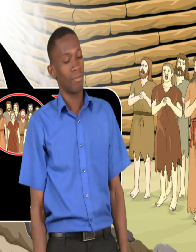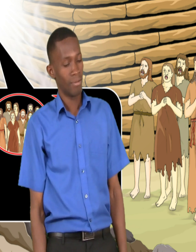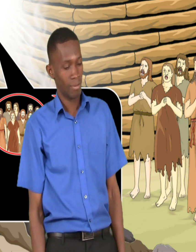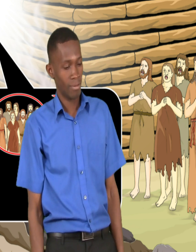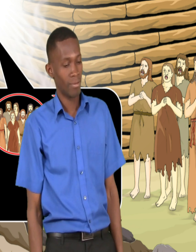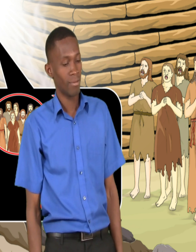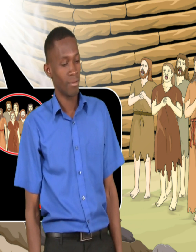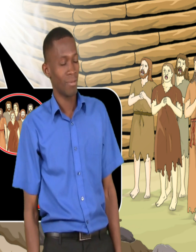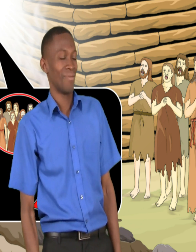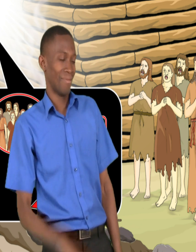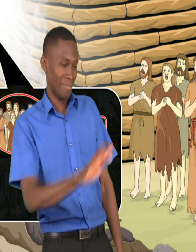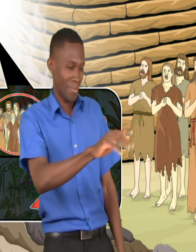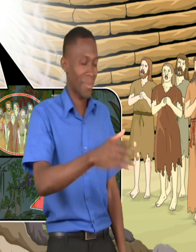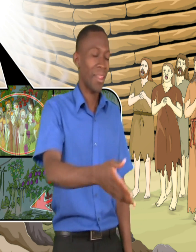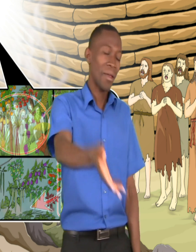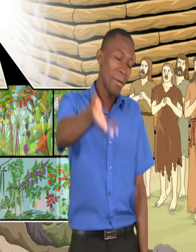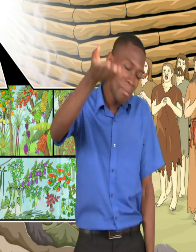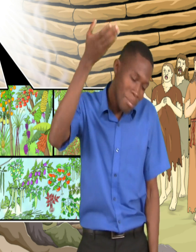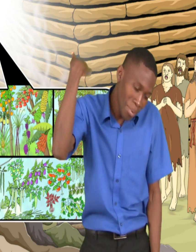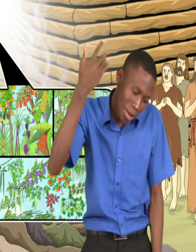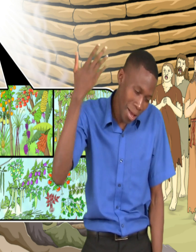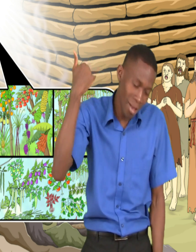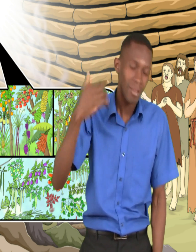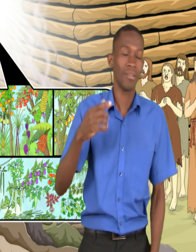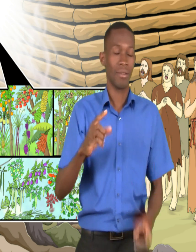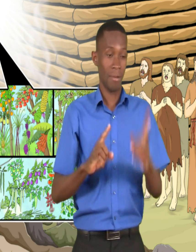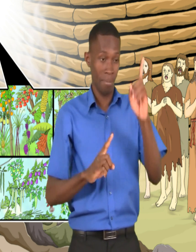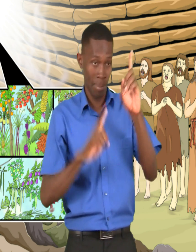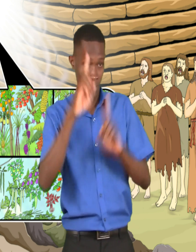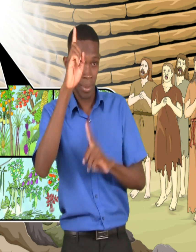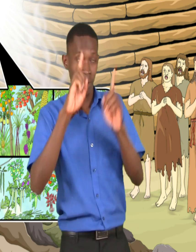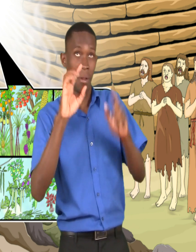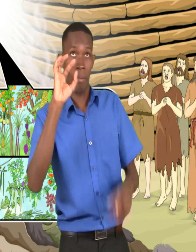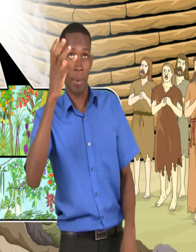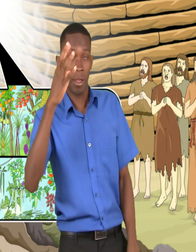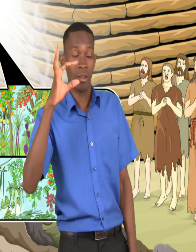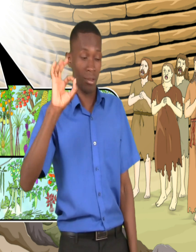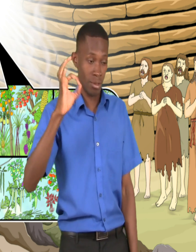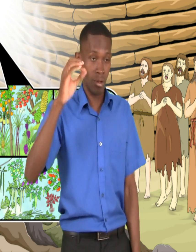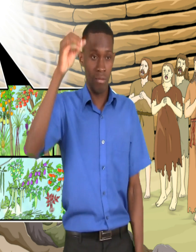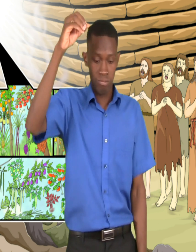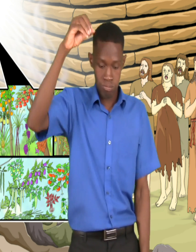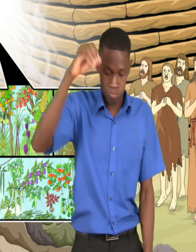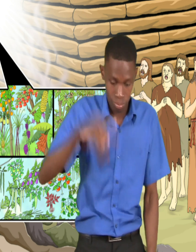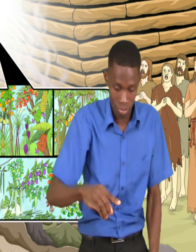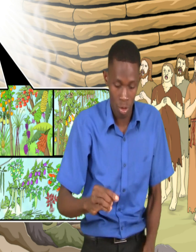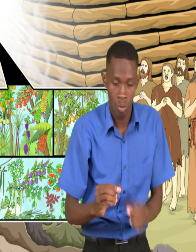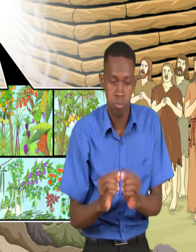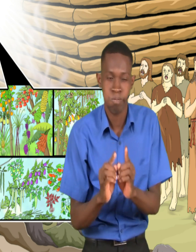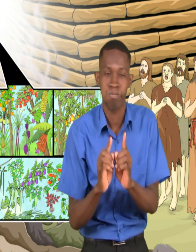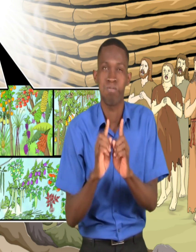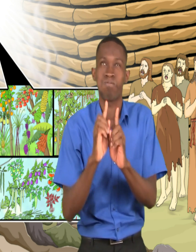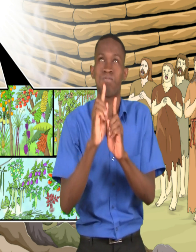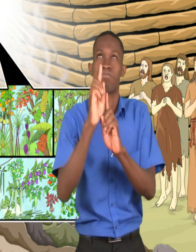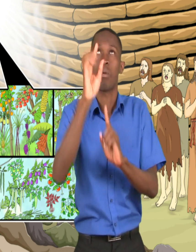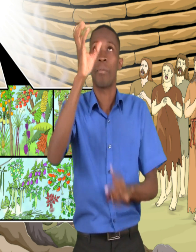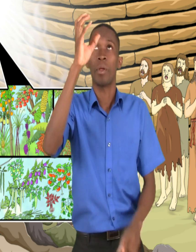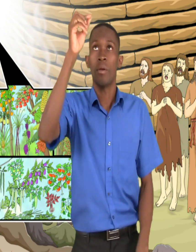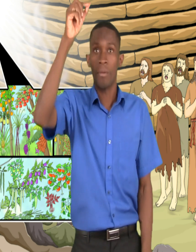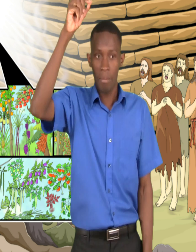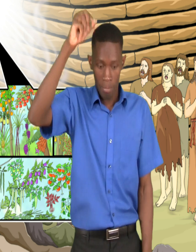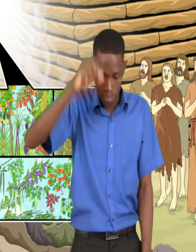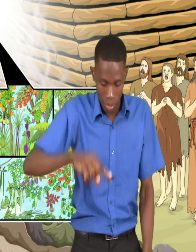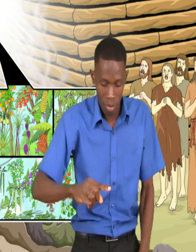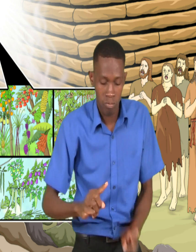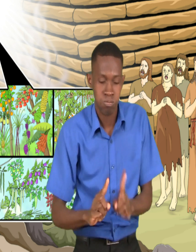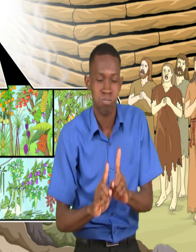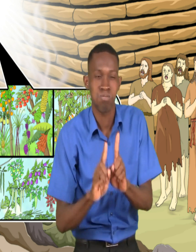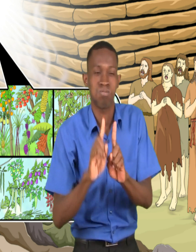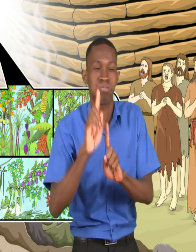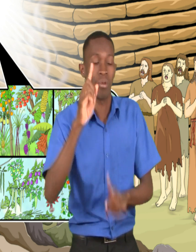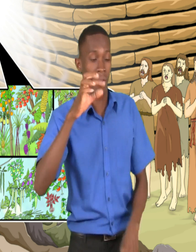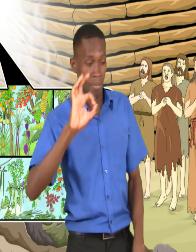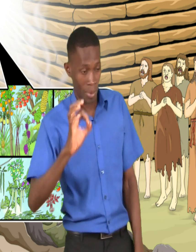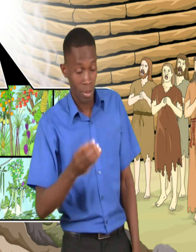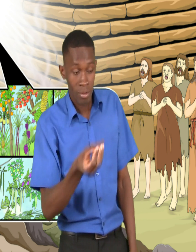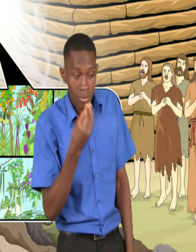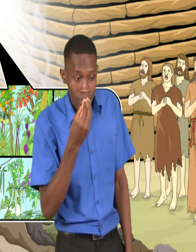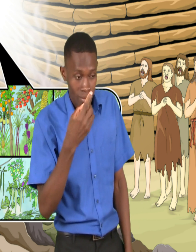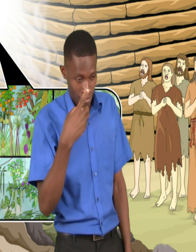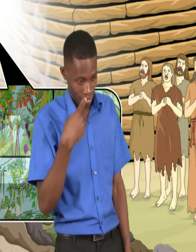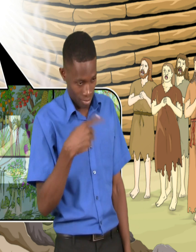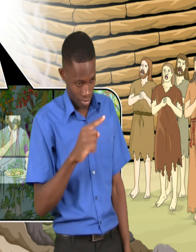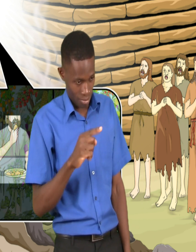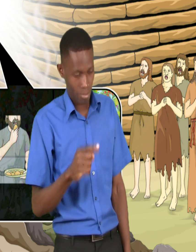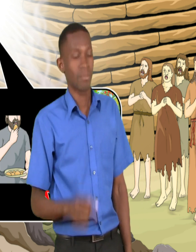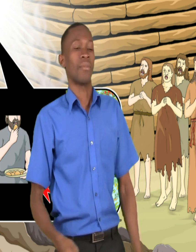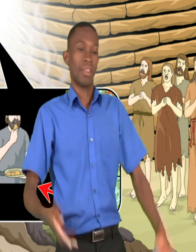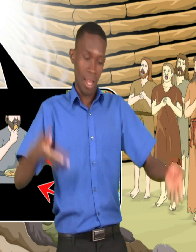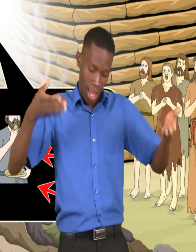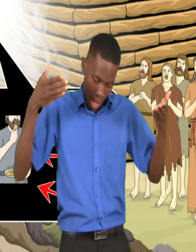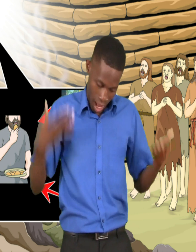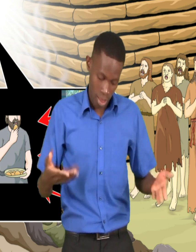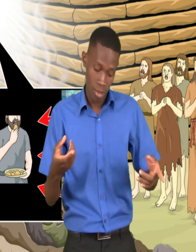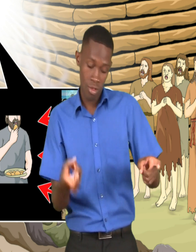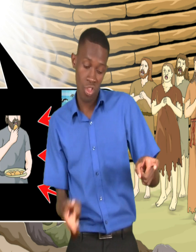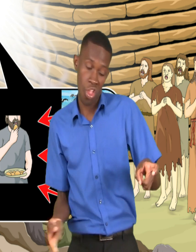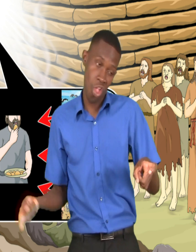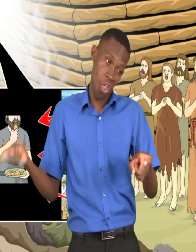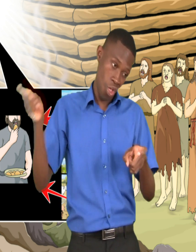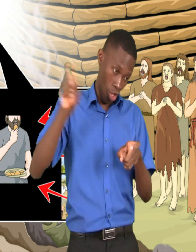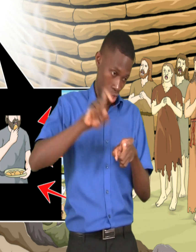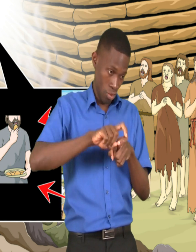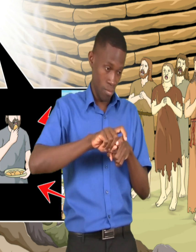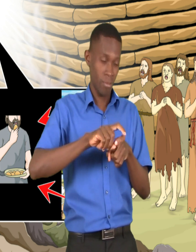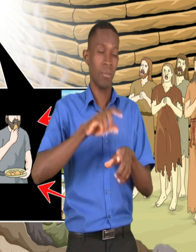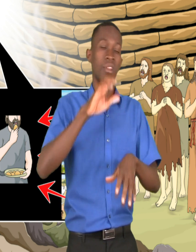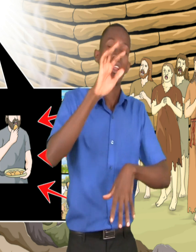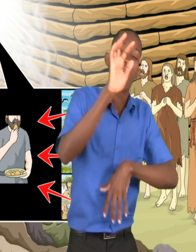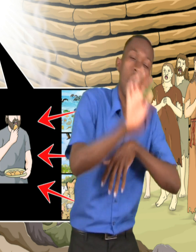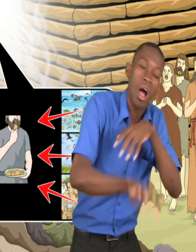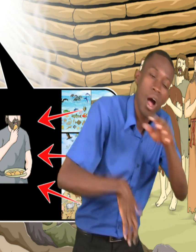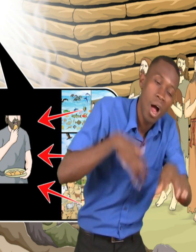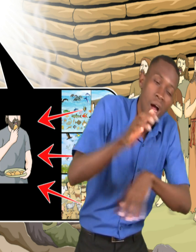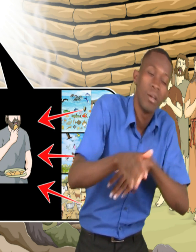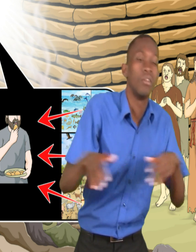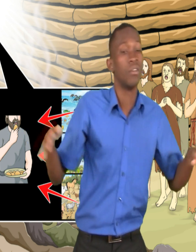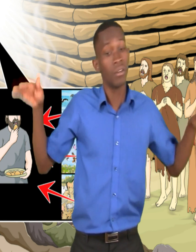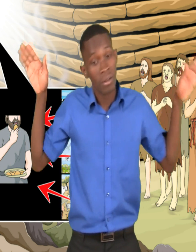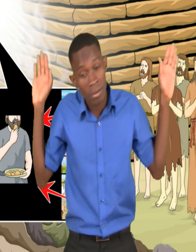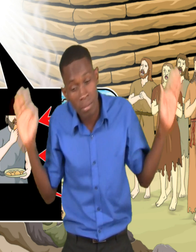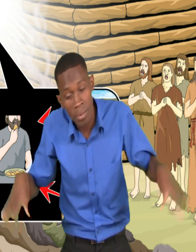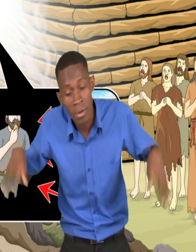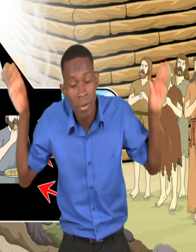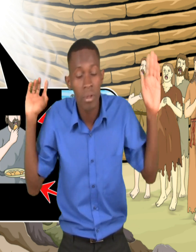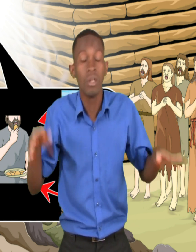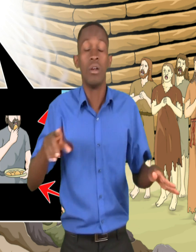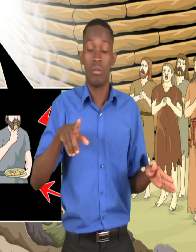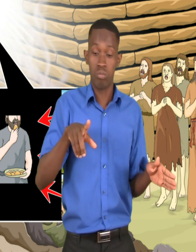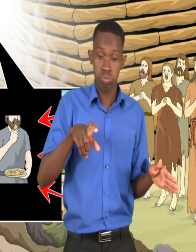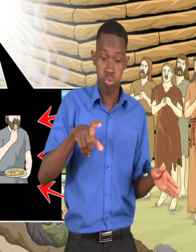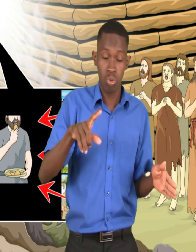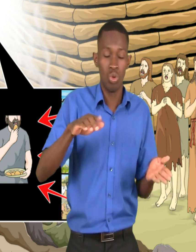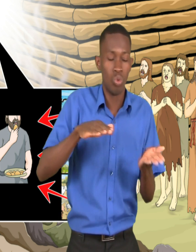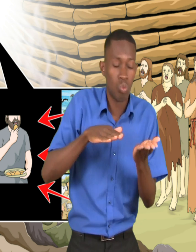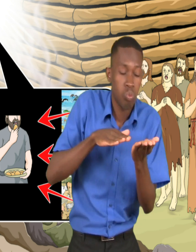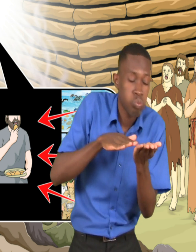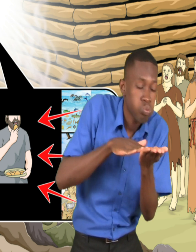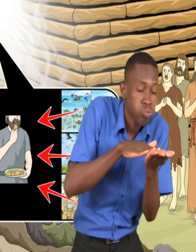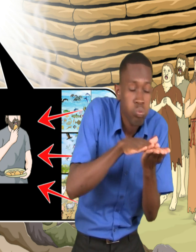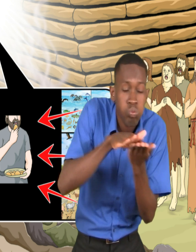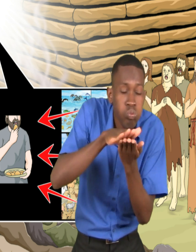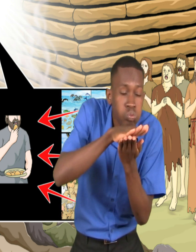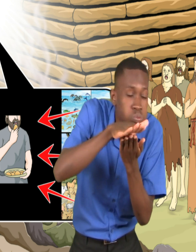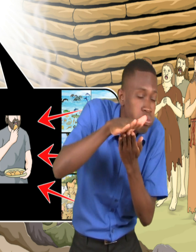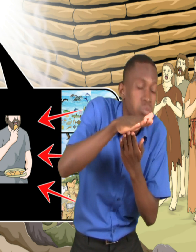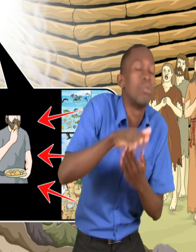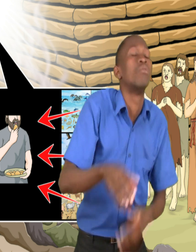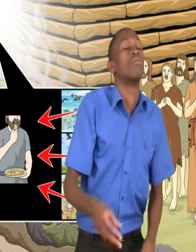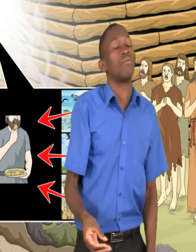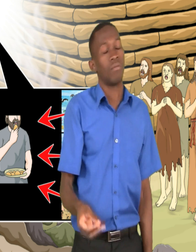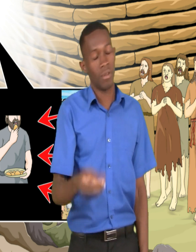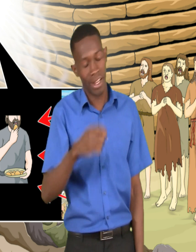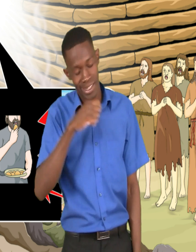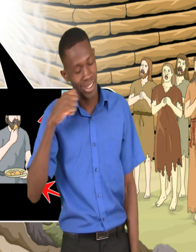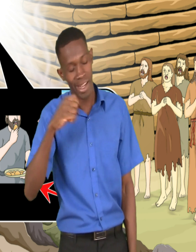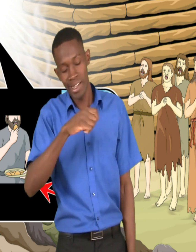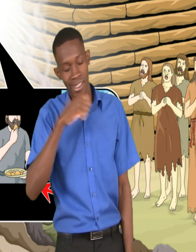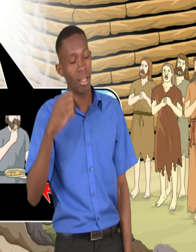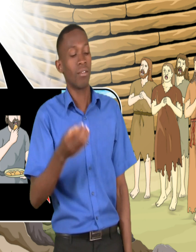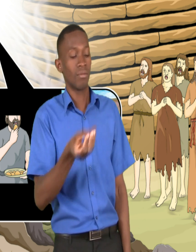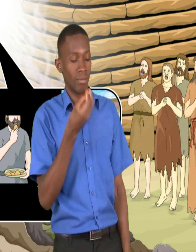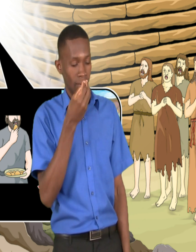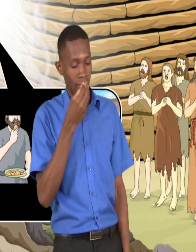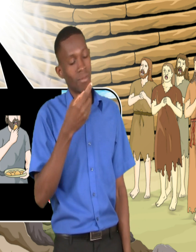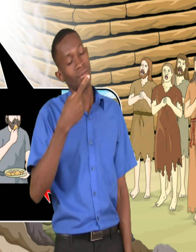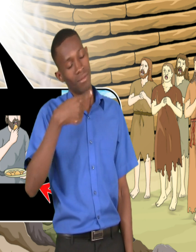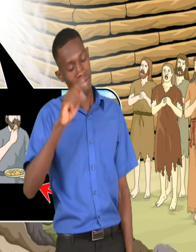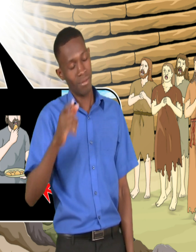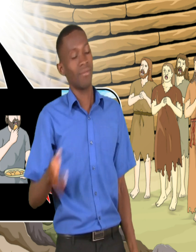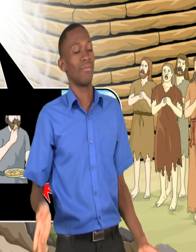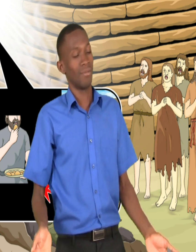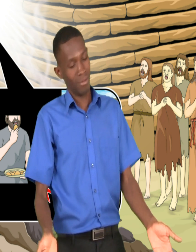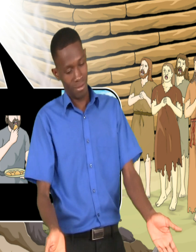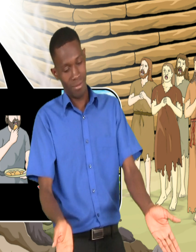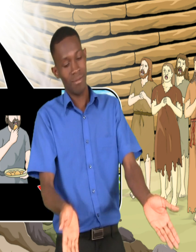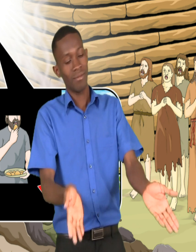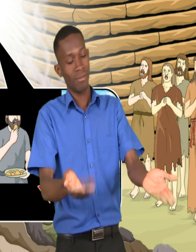just as I gave you the green plants, I now give you all things.